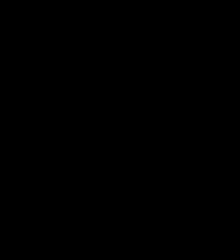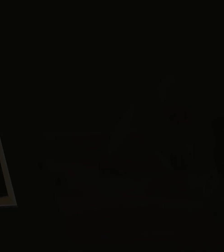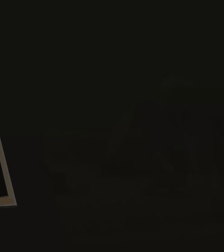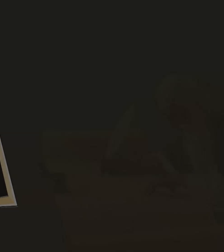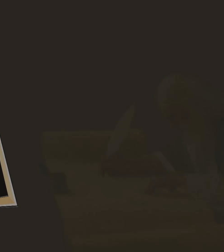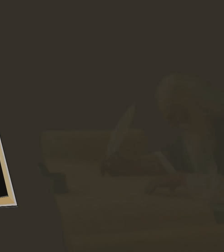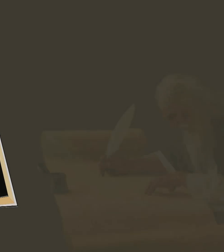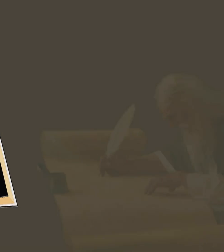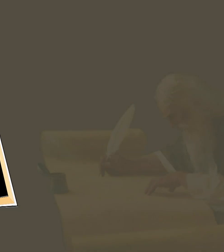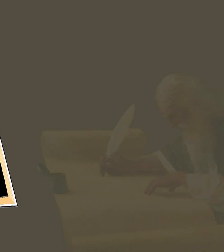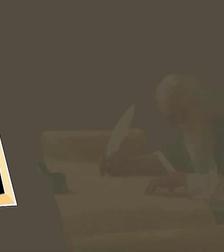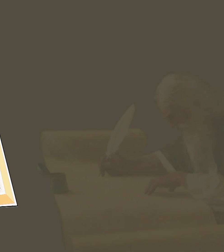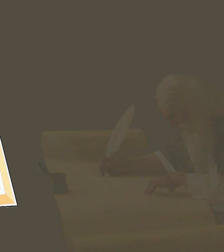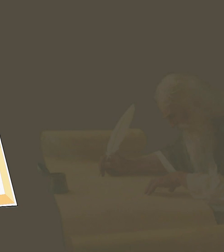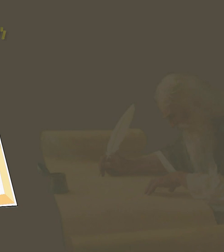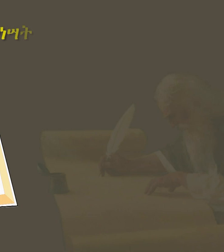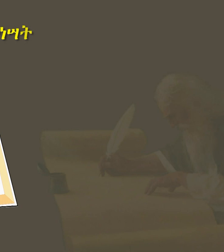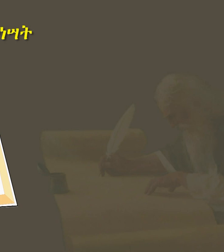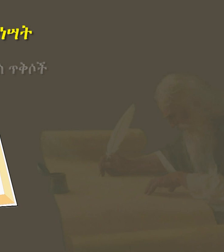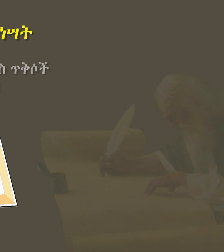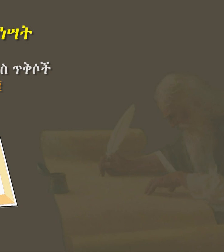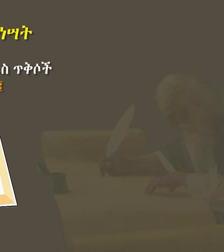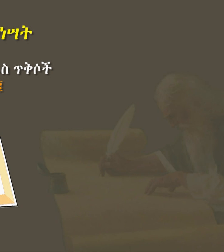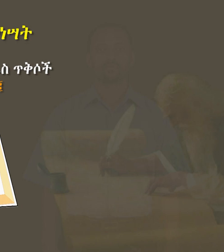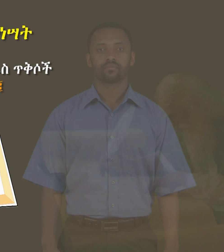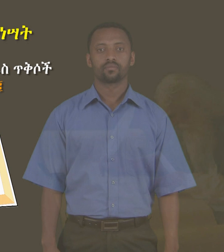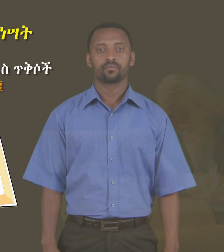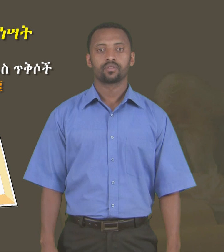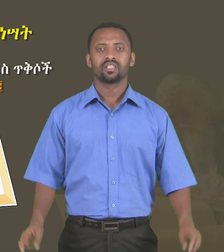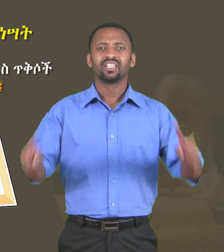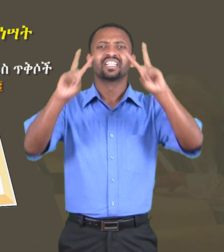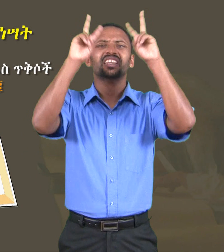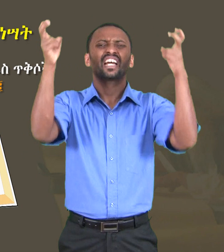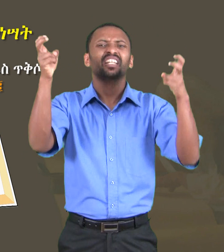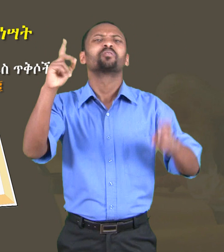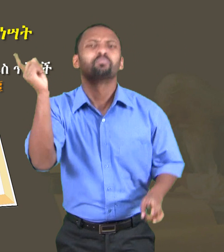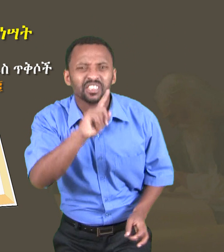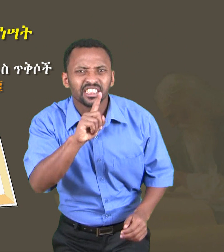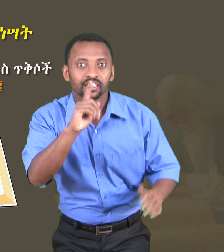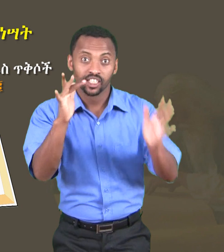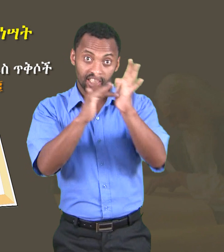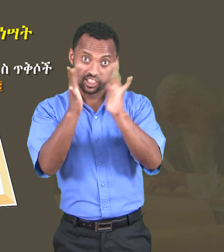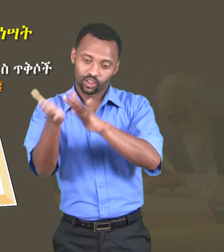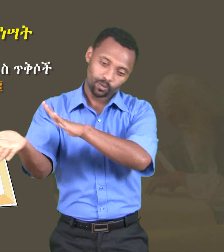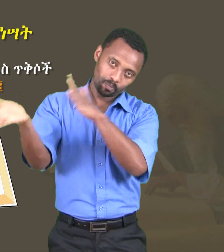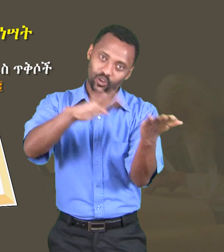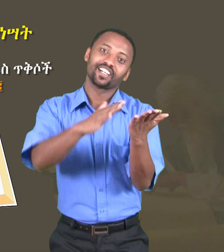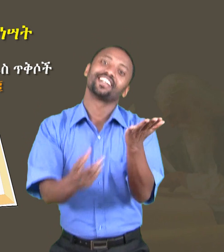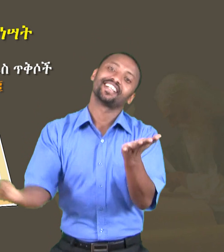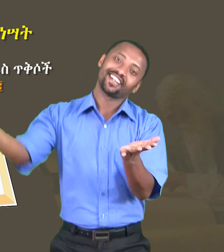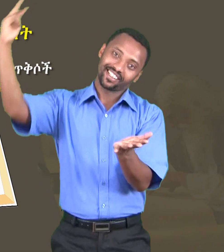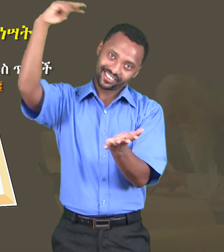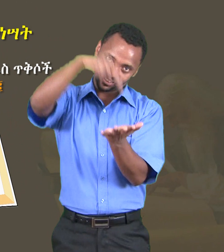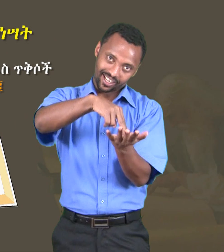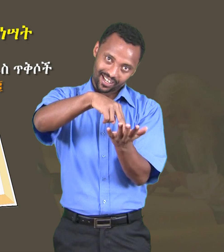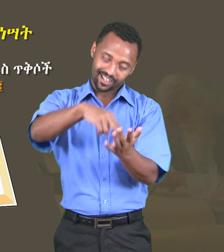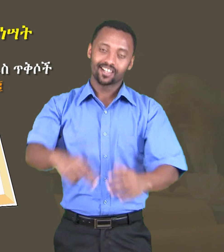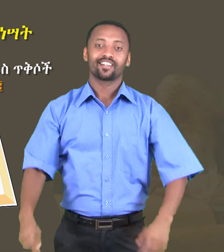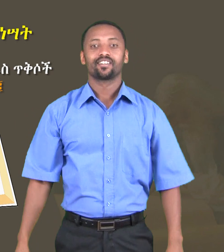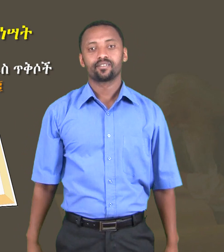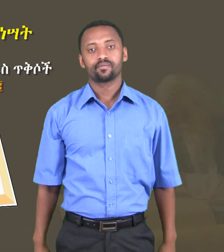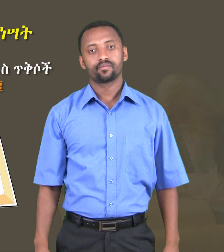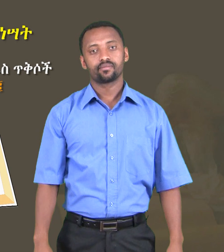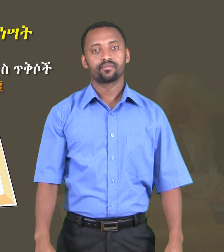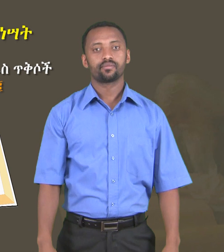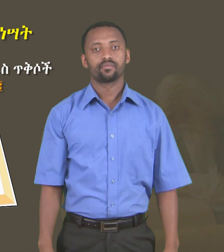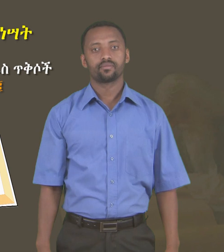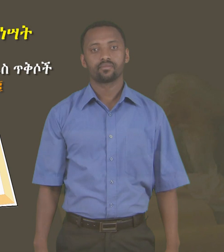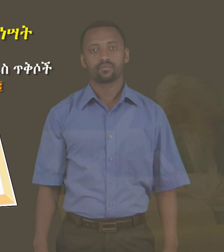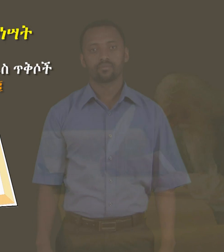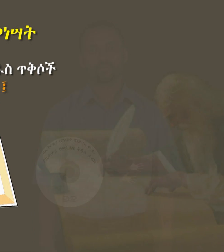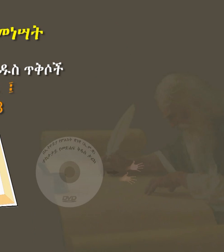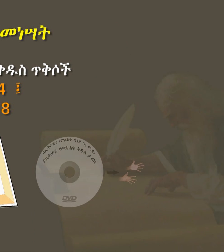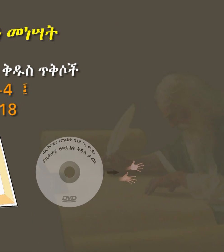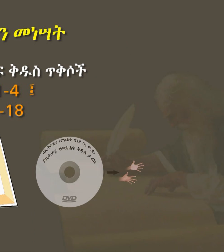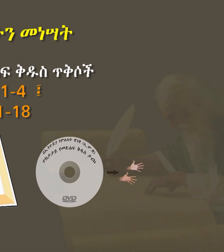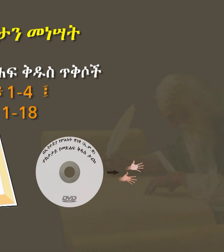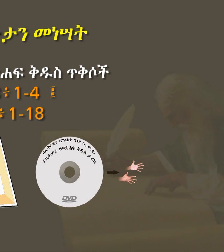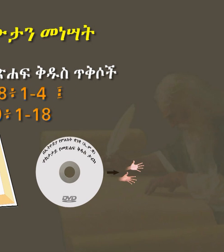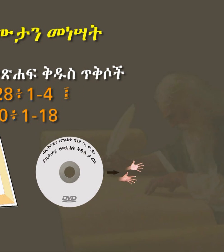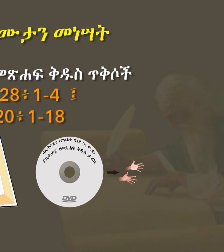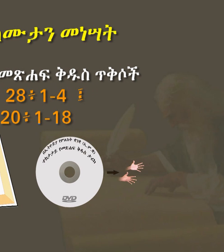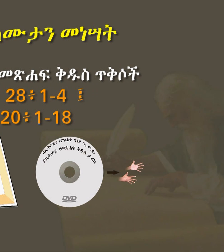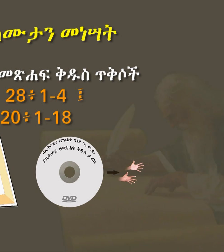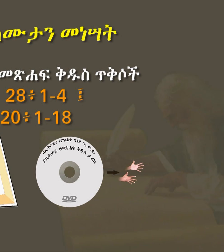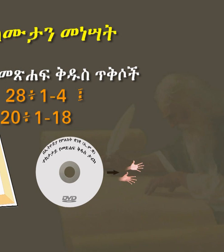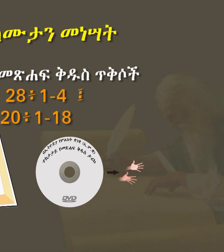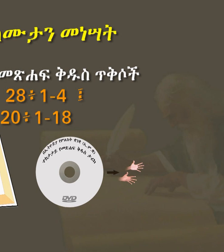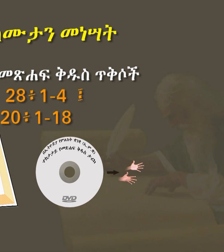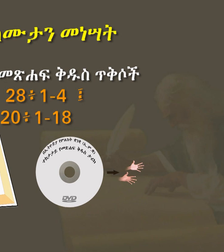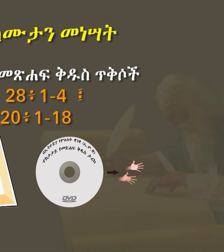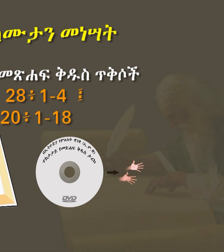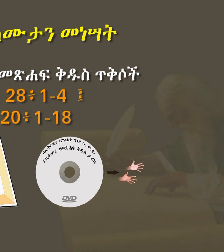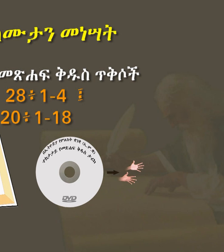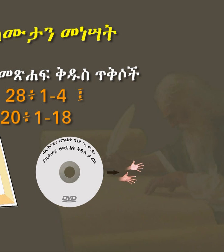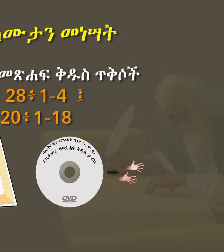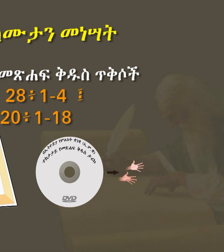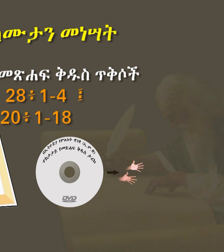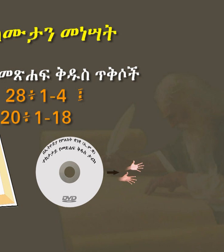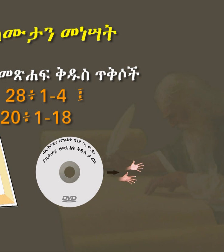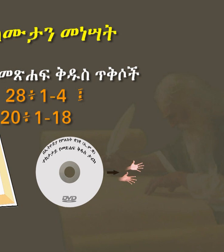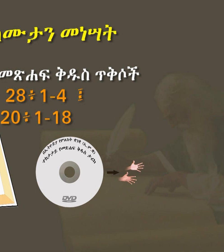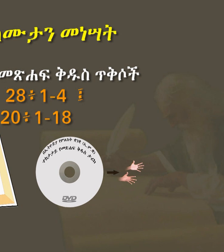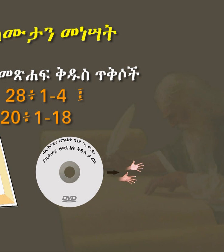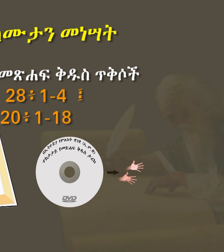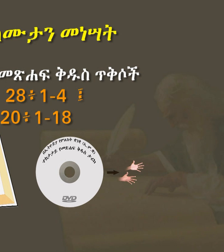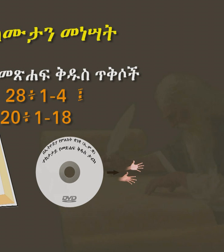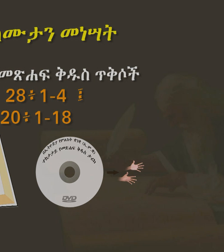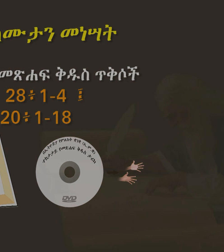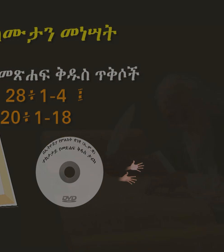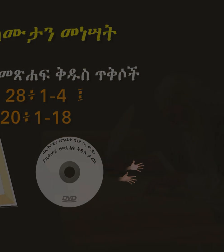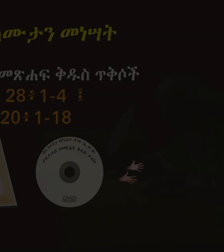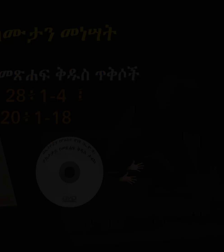Jesus' resurrection